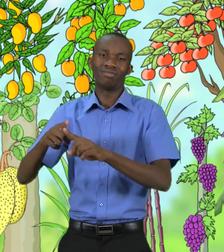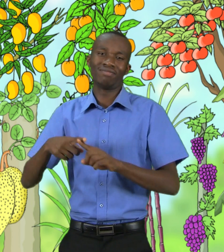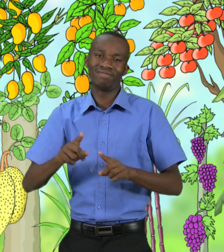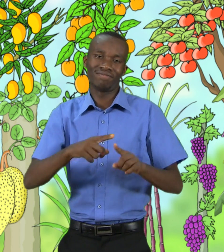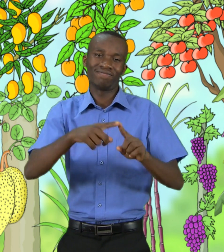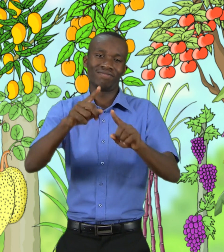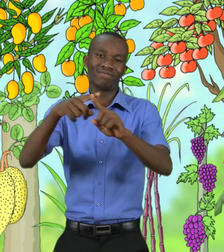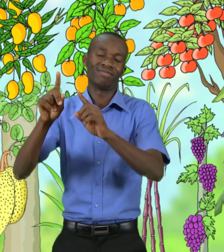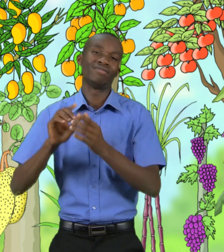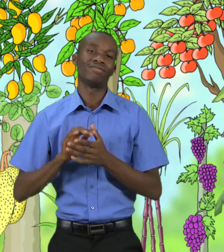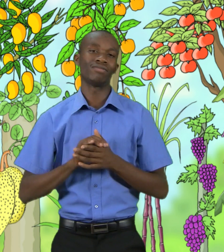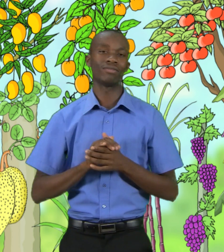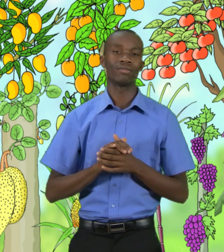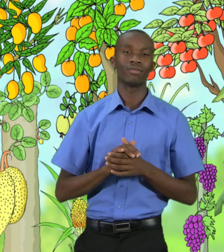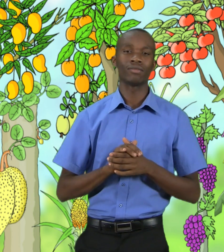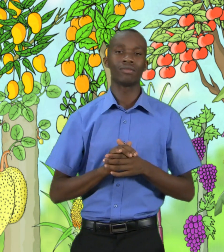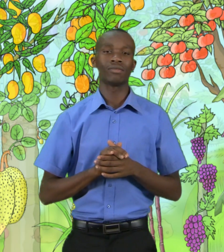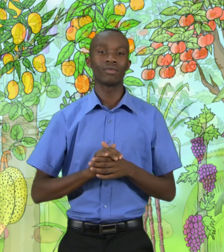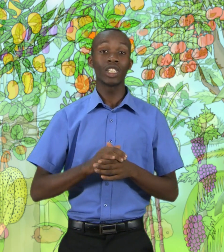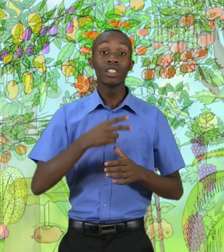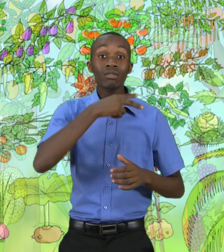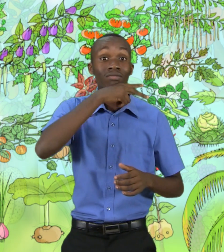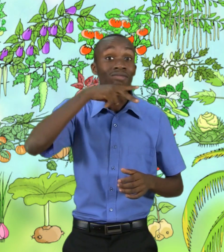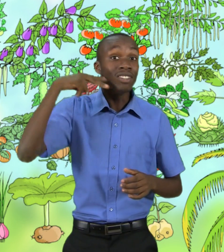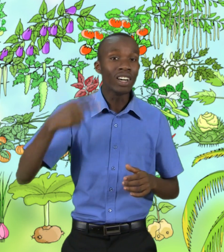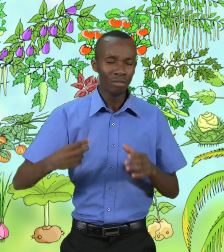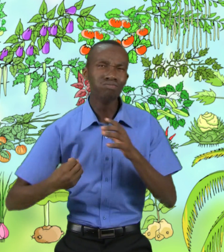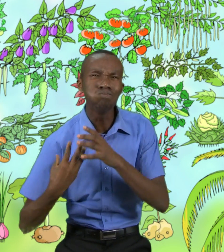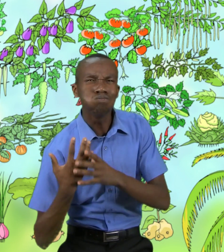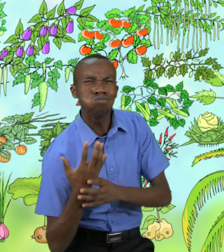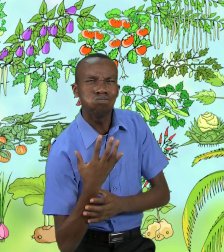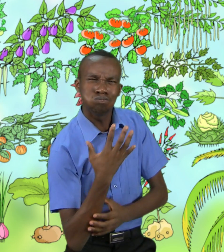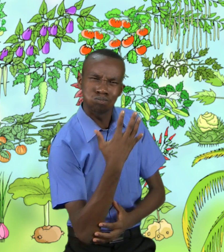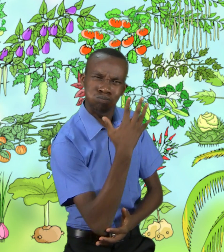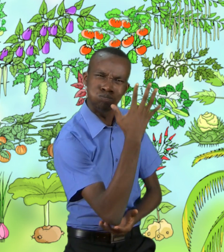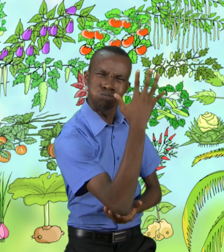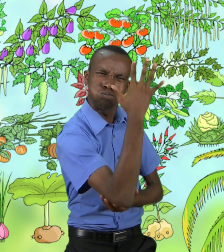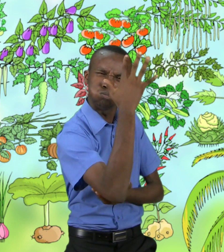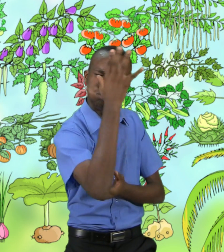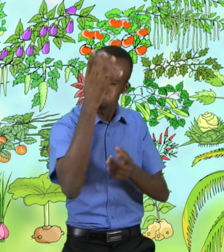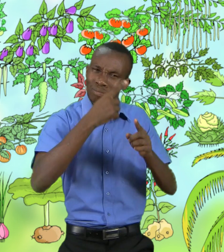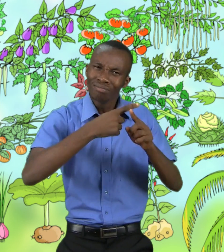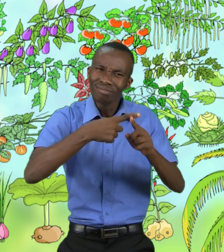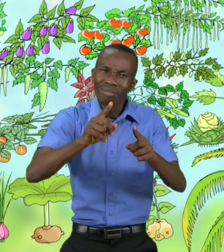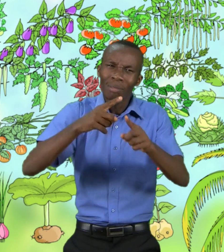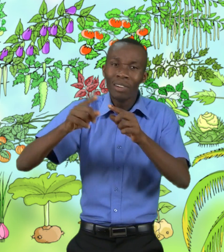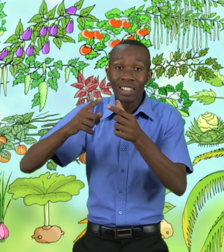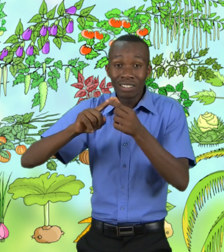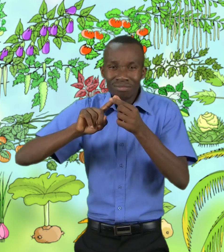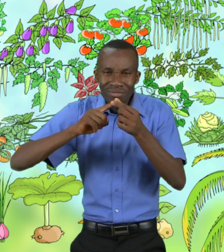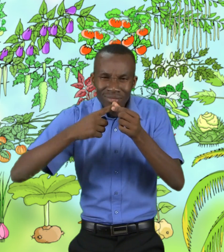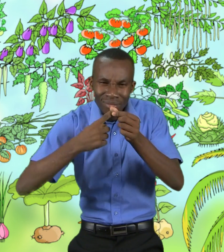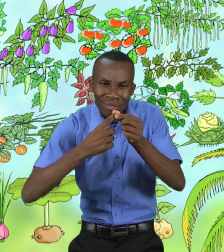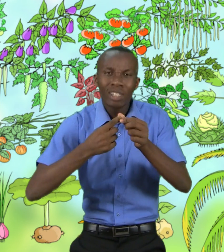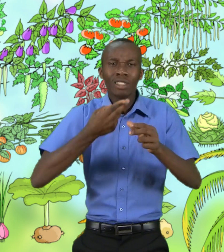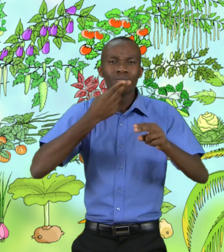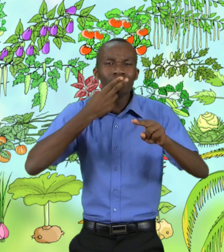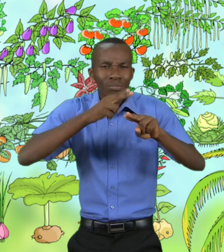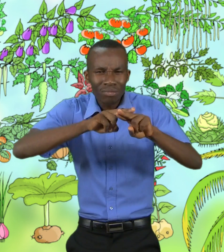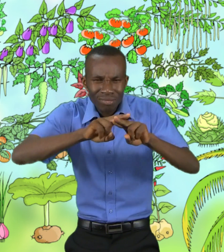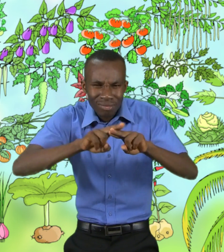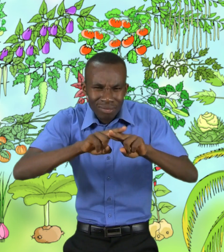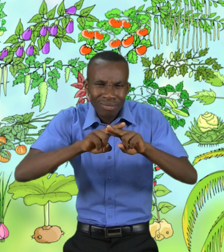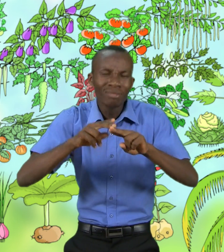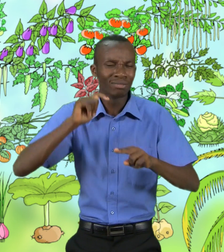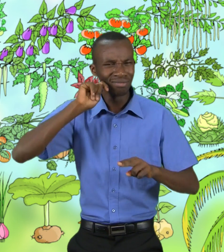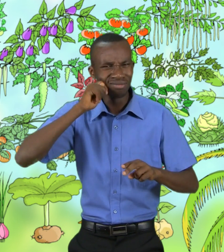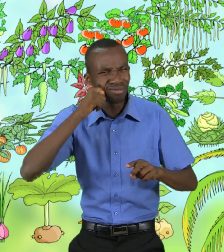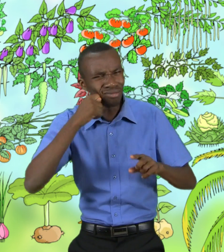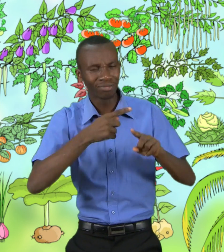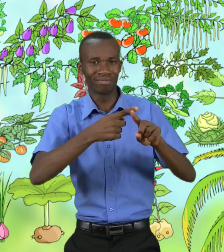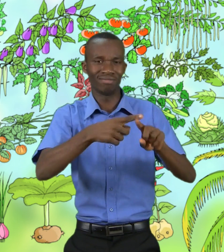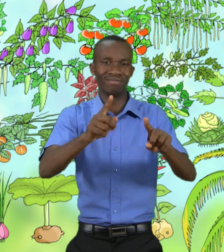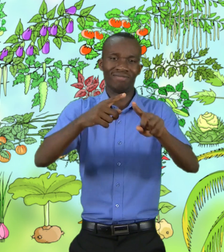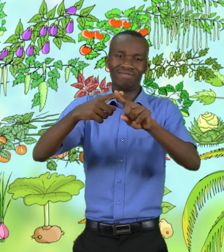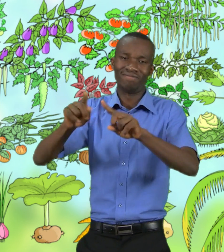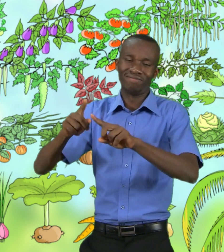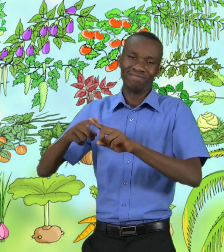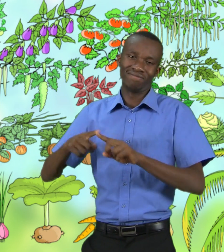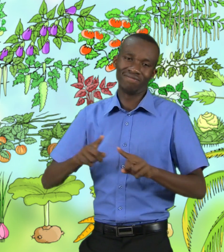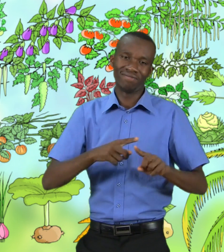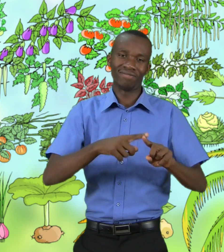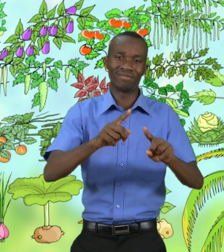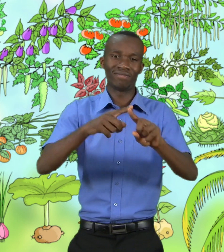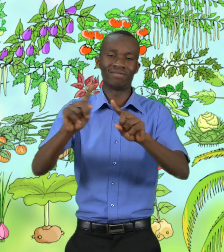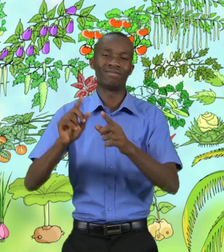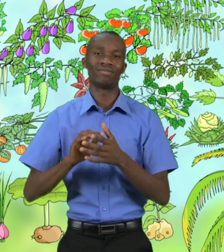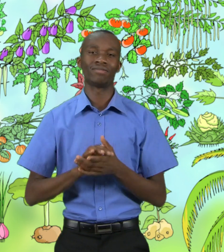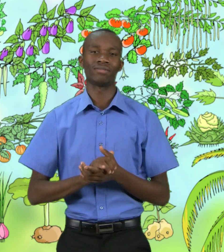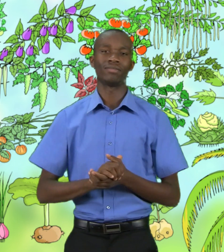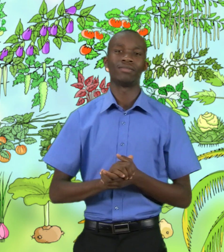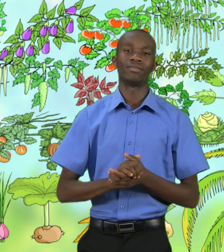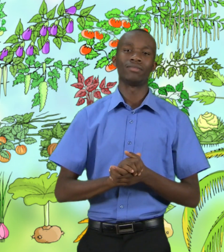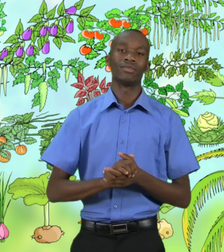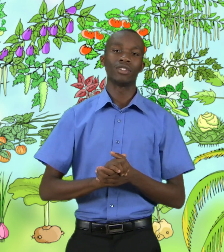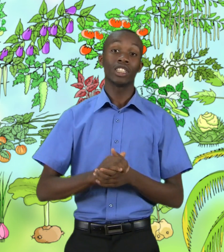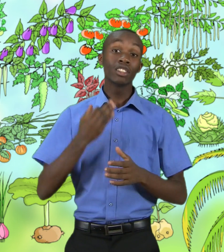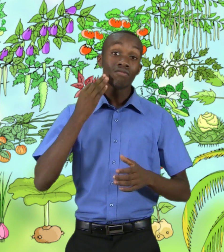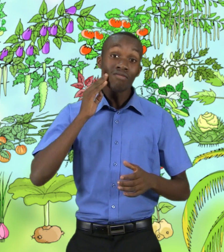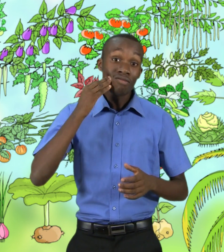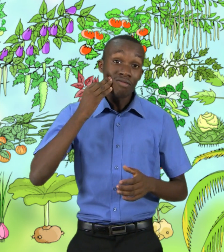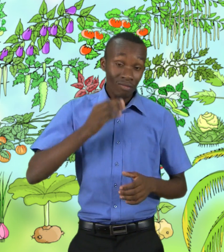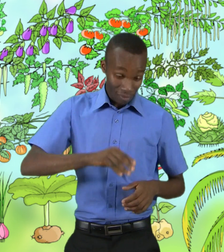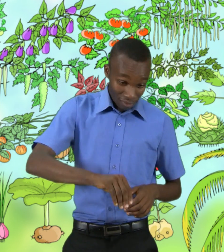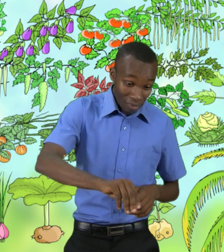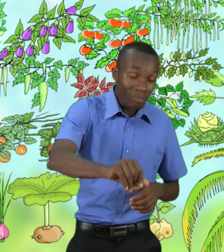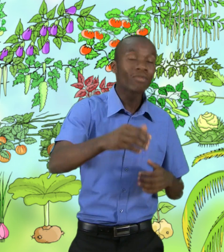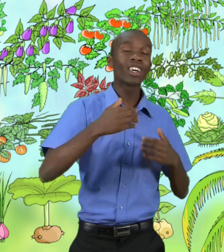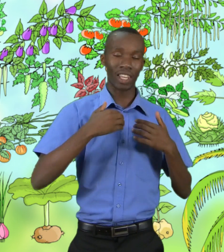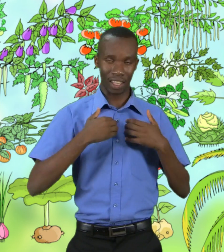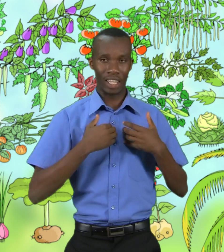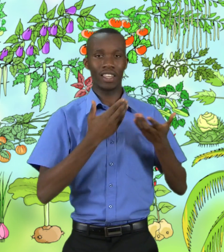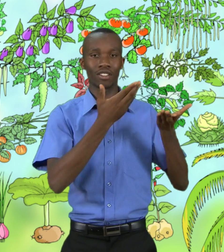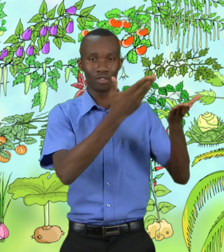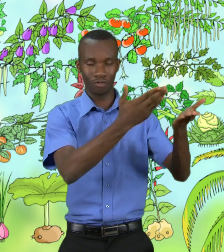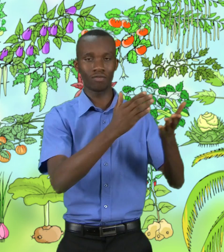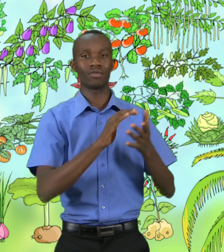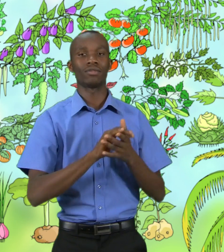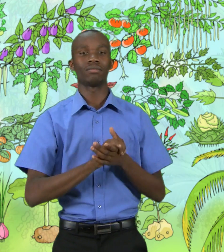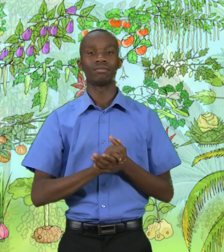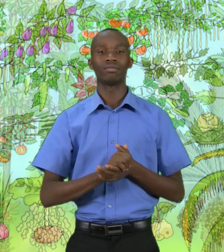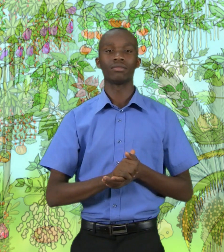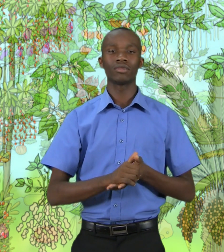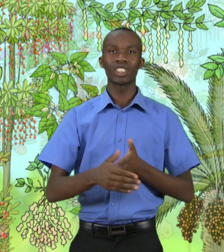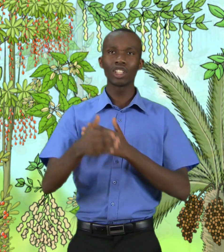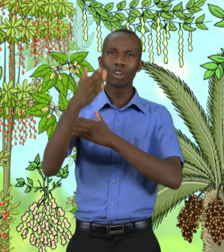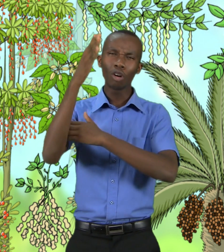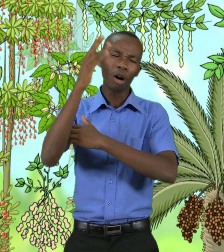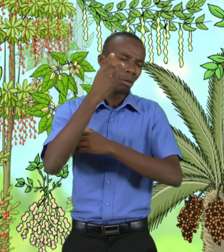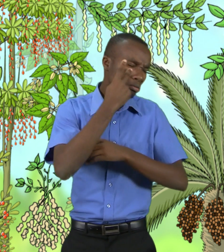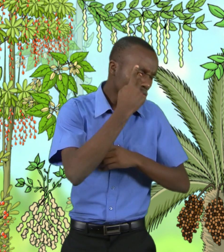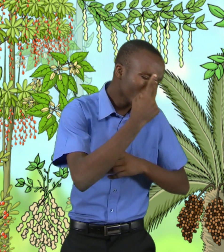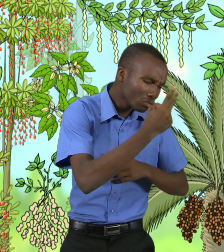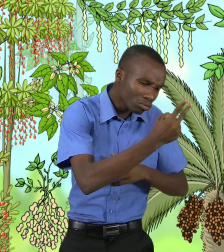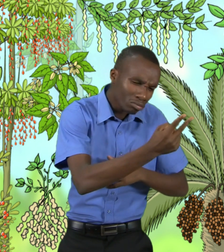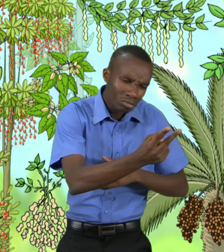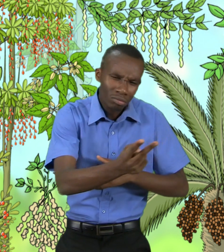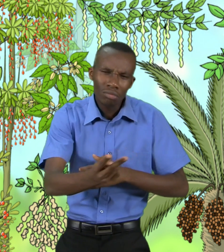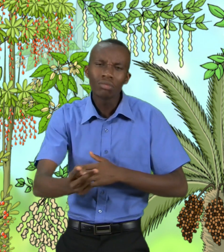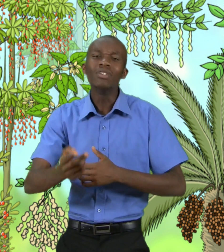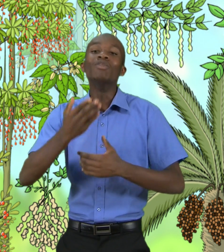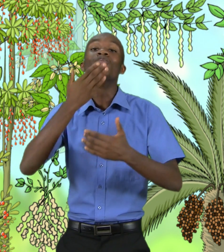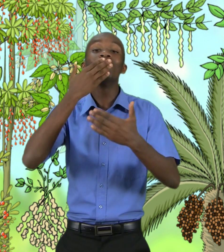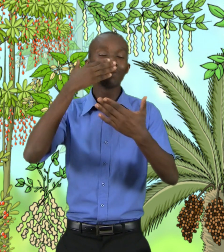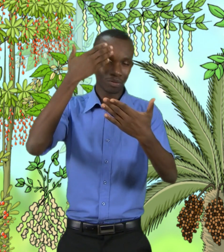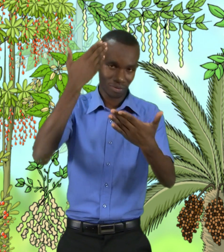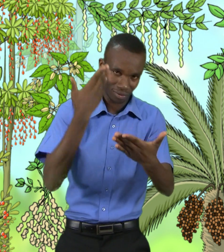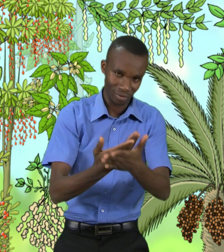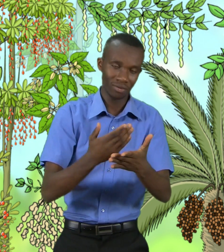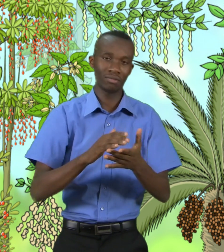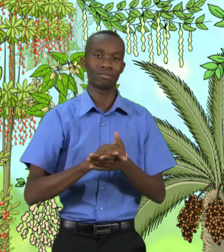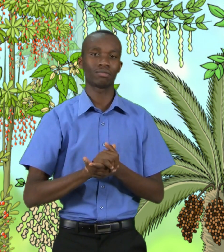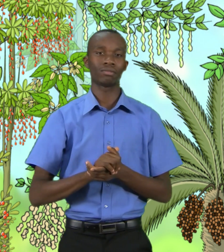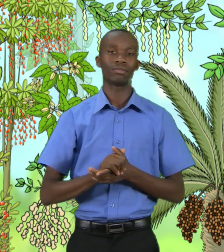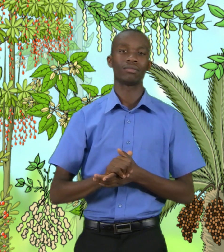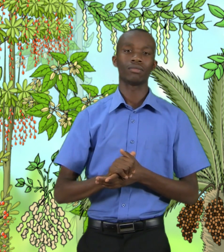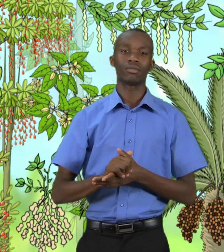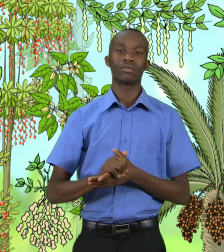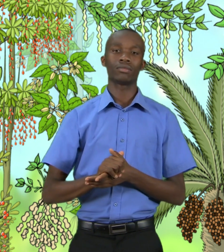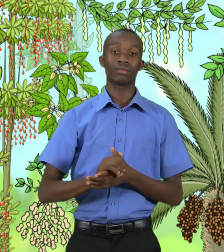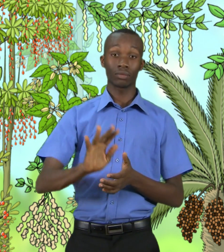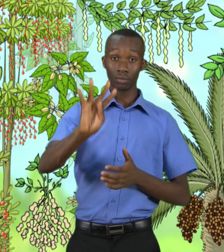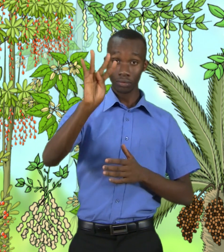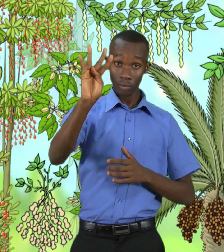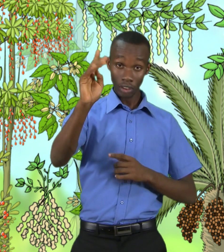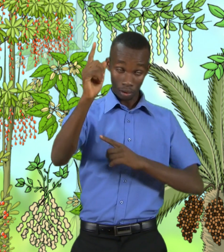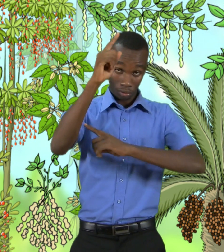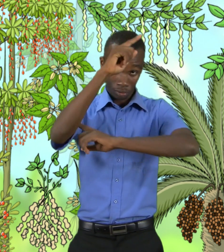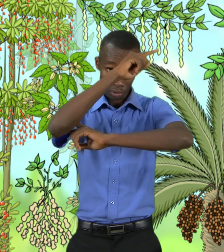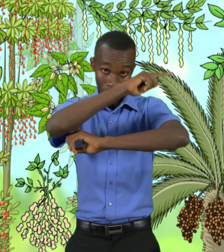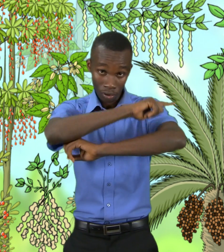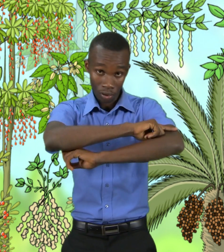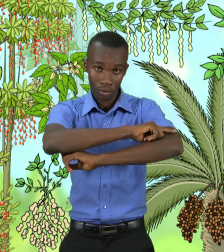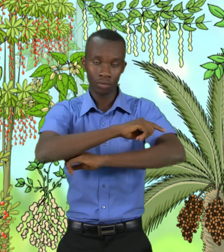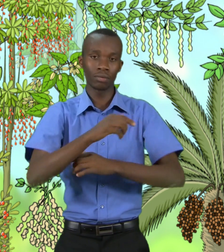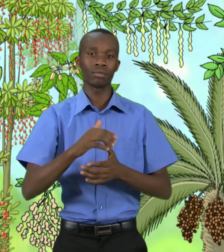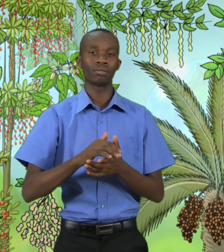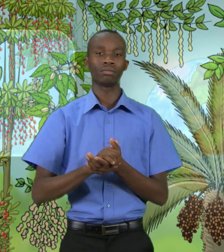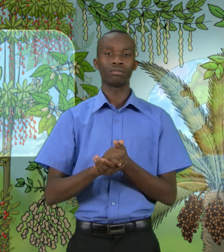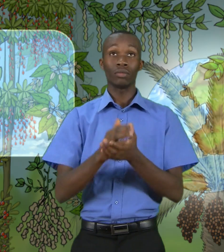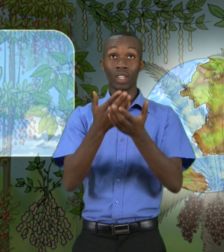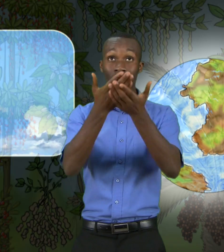The earth produced vegetation: seed-bearing plants according to their kinds and trees bearing fruit with seed according to their kinds. And God saw that it was good.